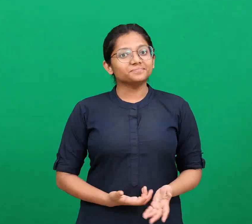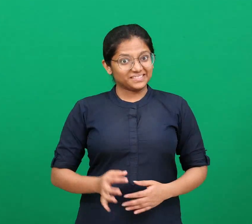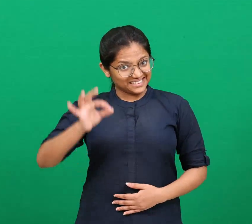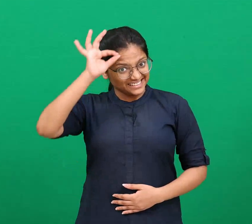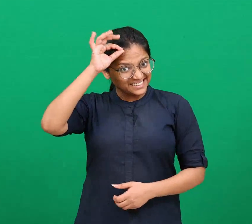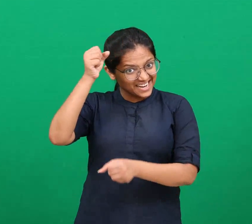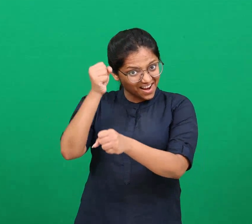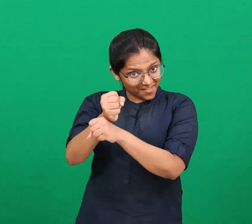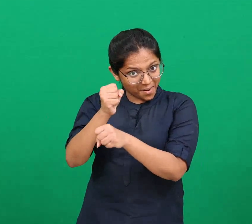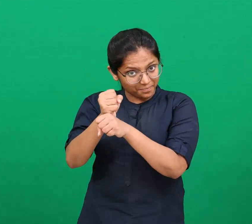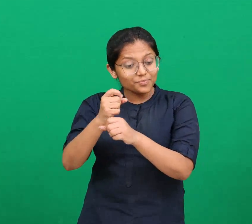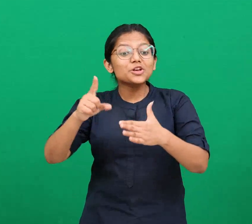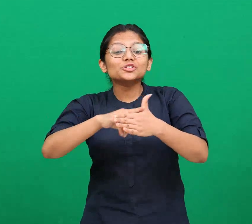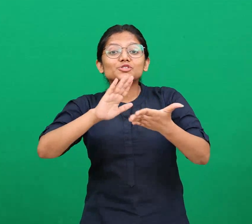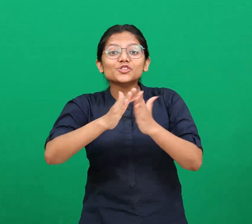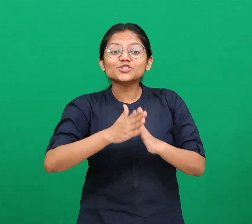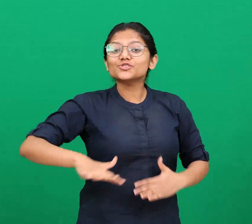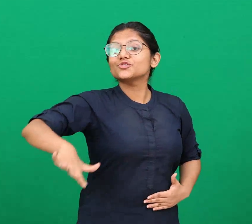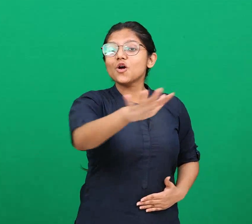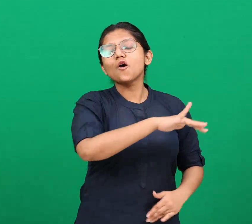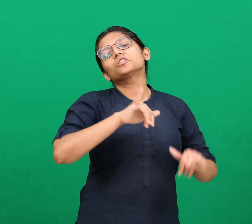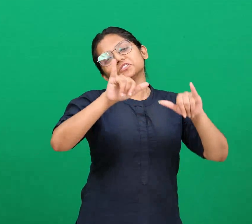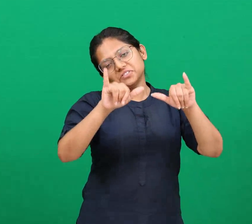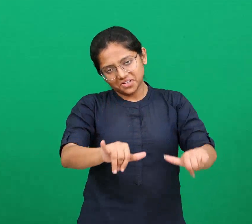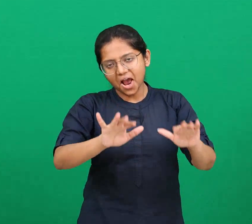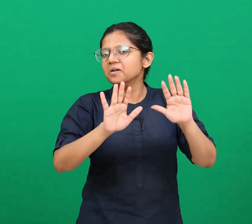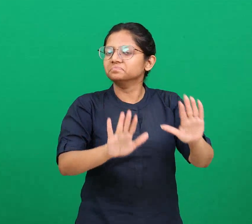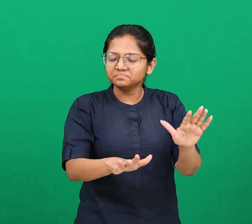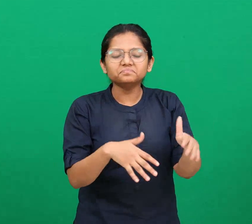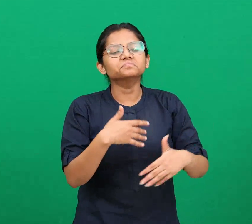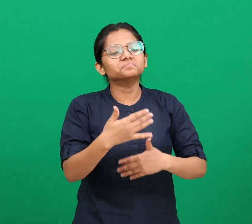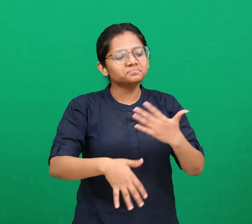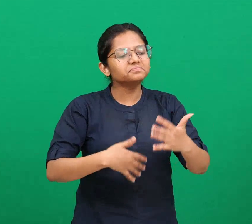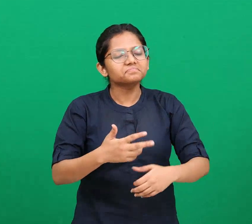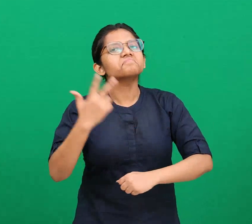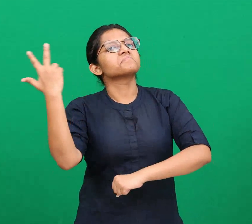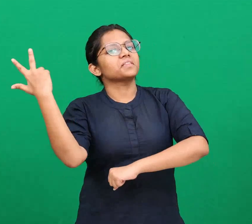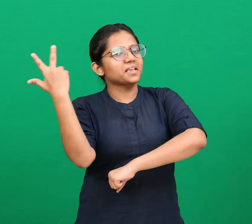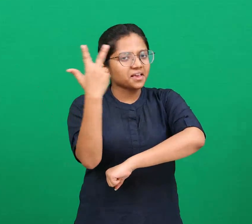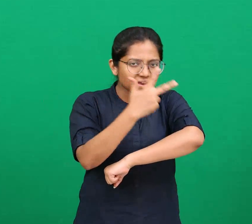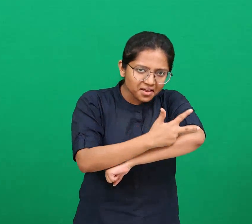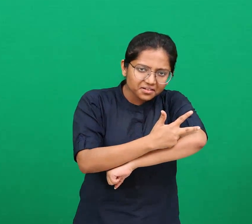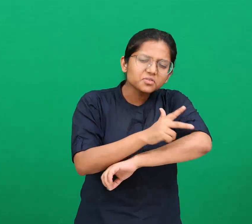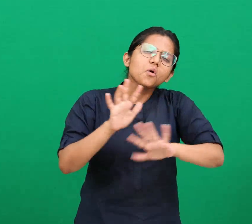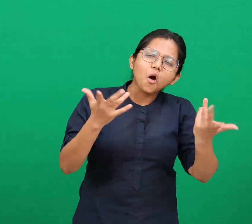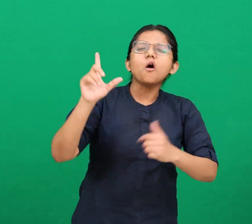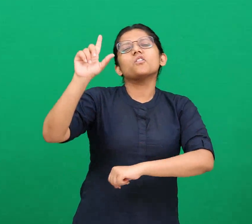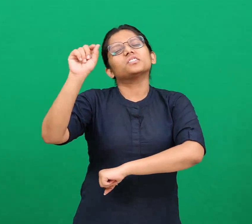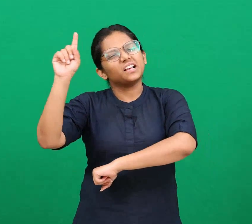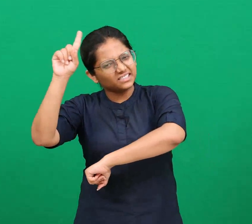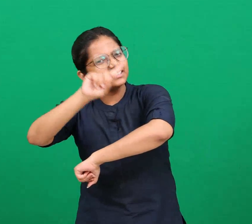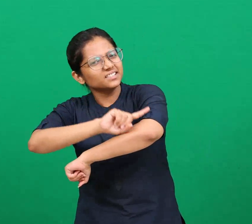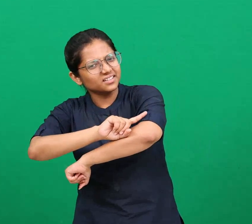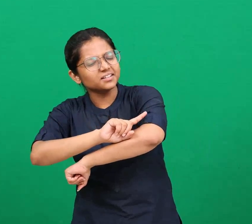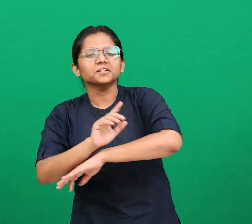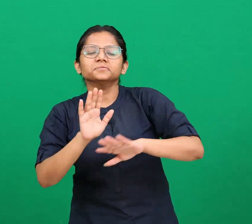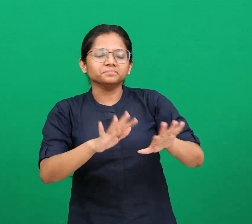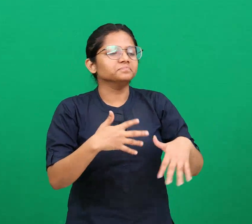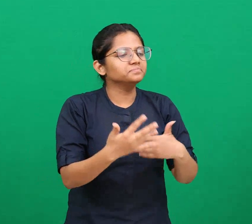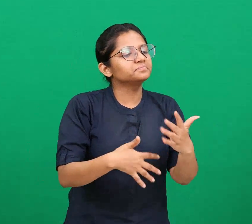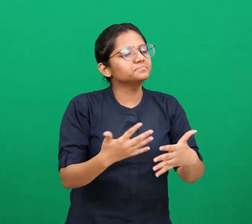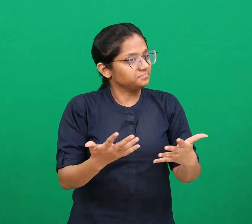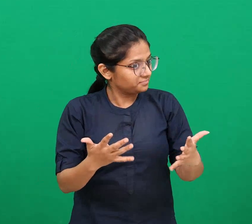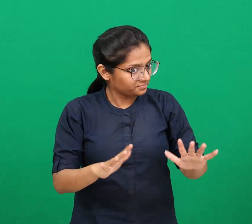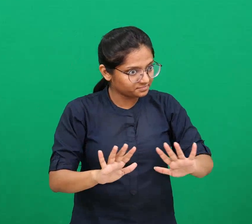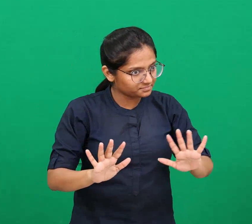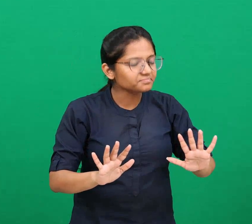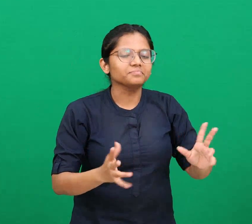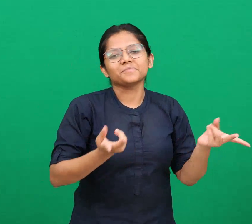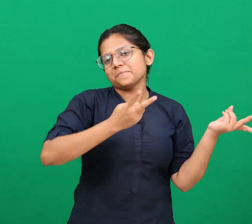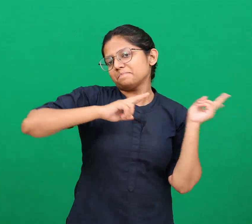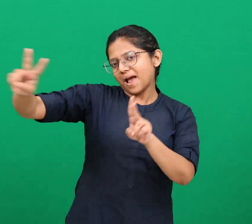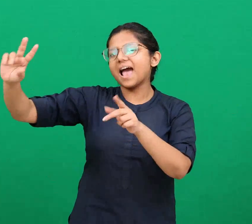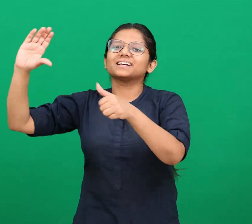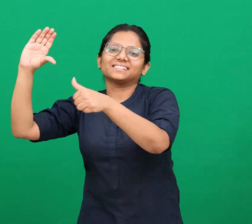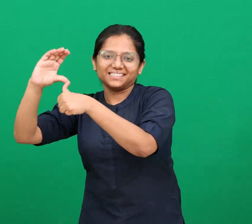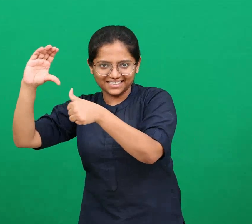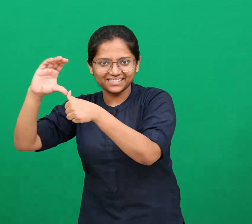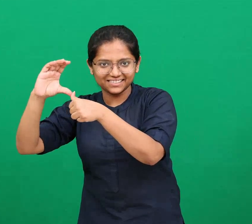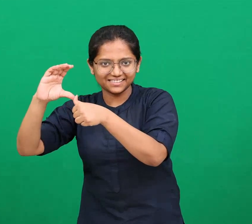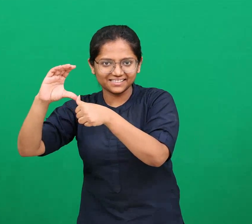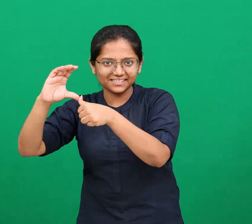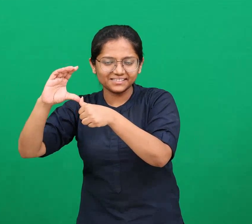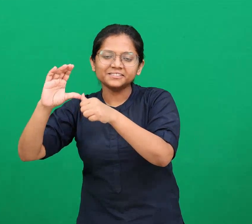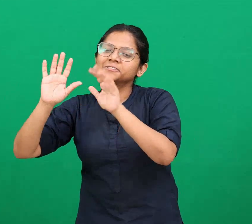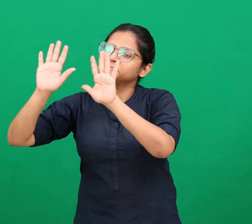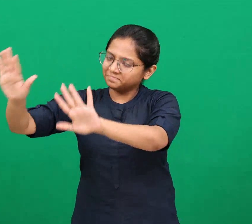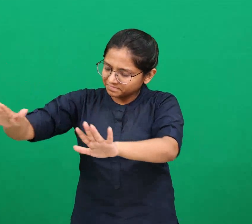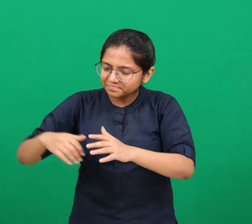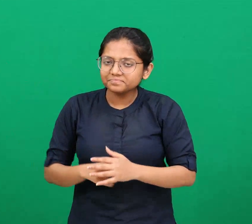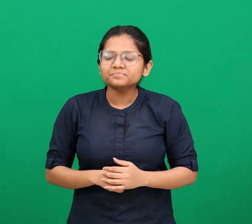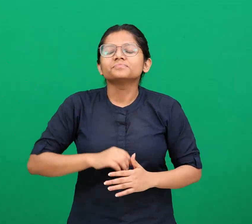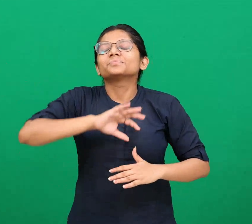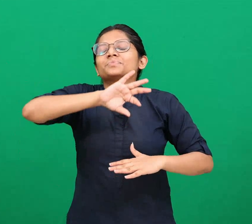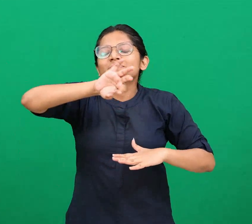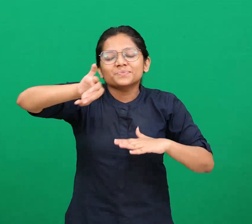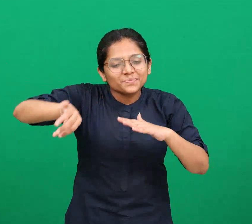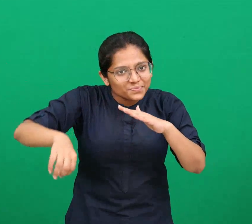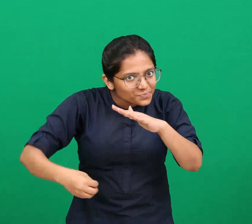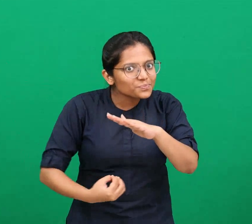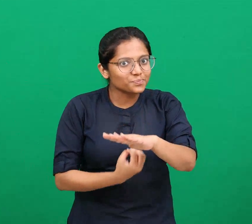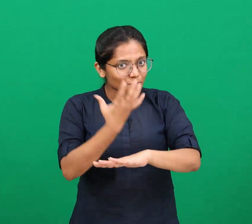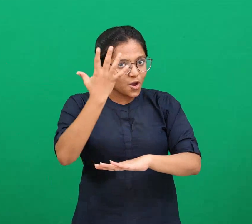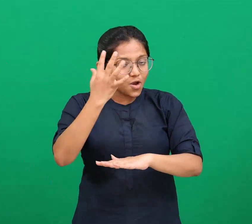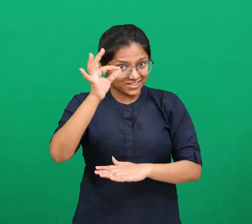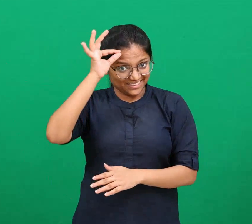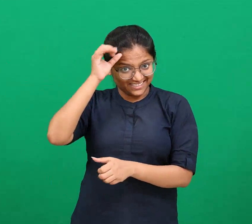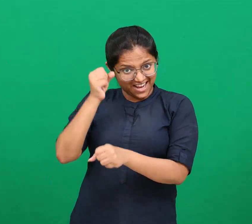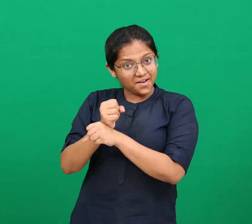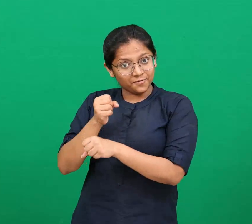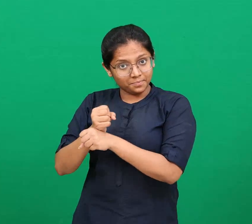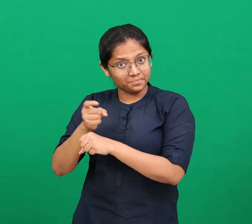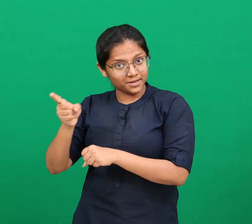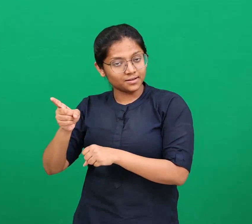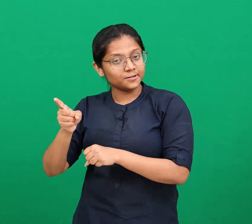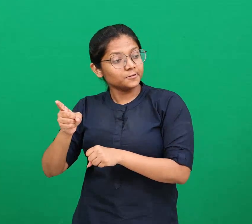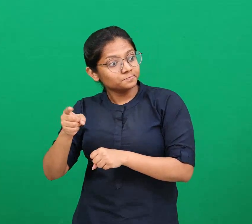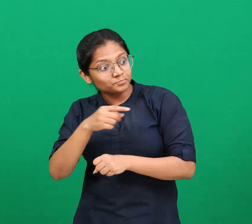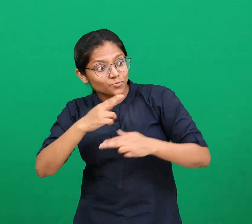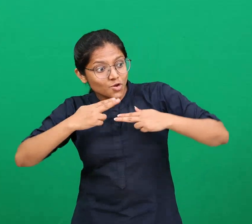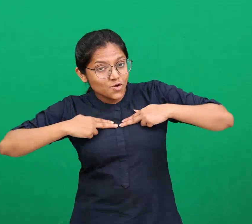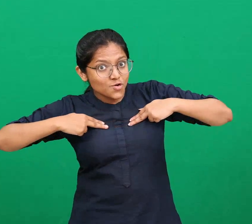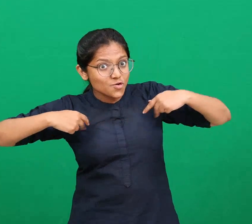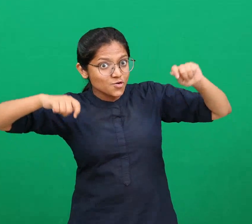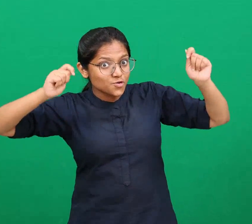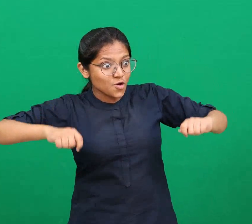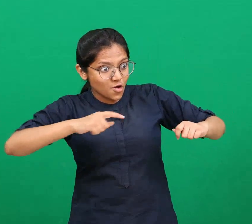After spending no more than eight or ten days with them, Festus went down to Caesarea.